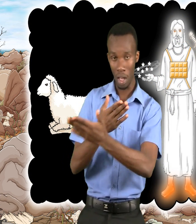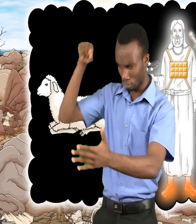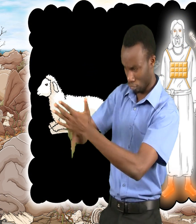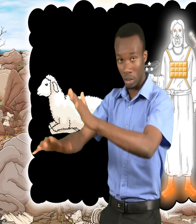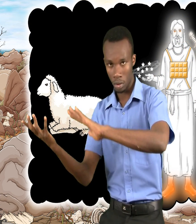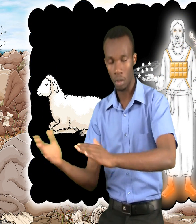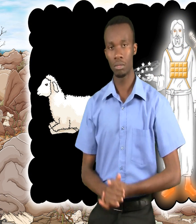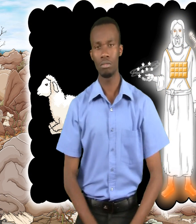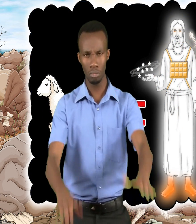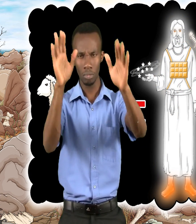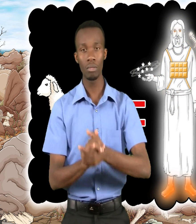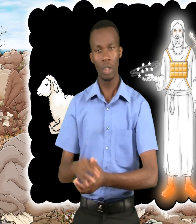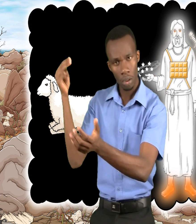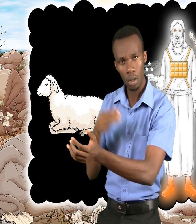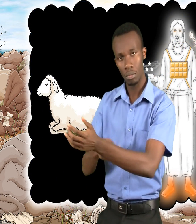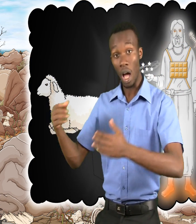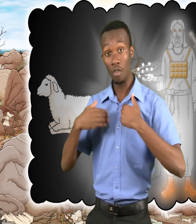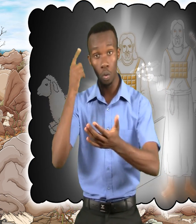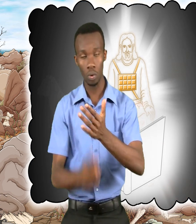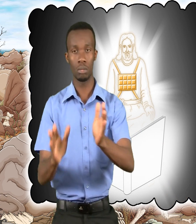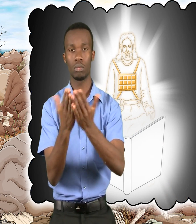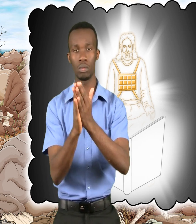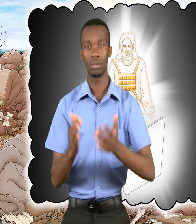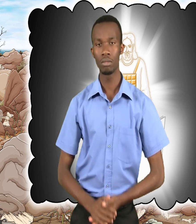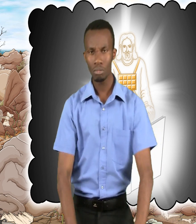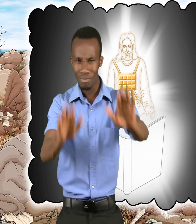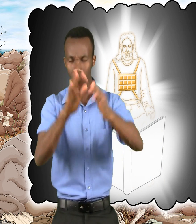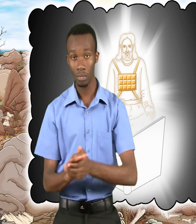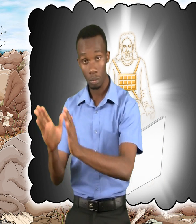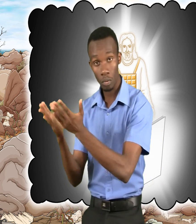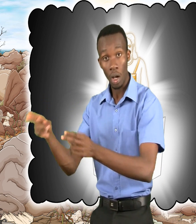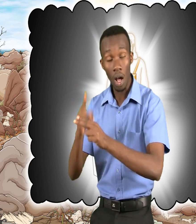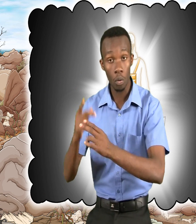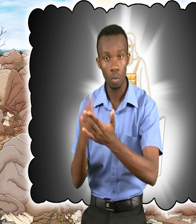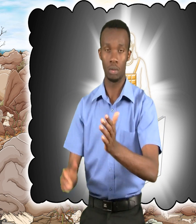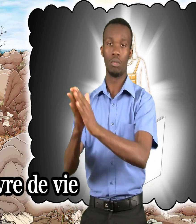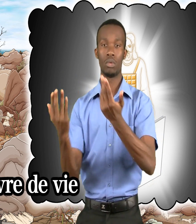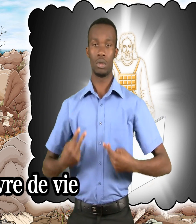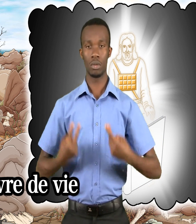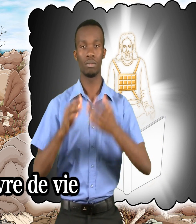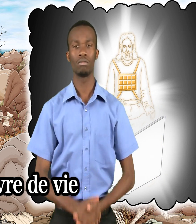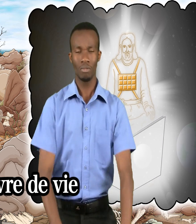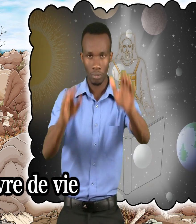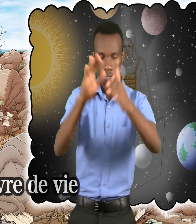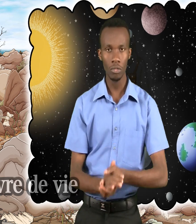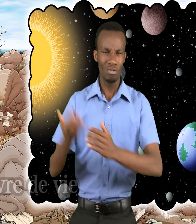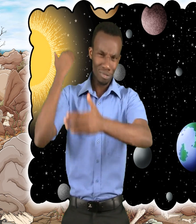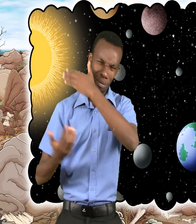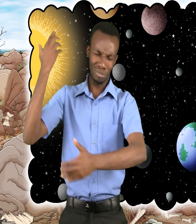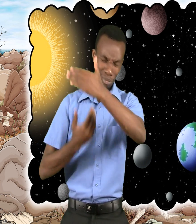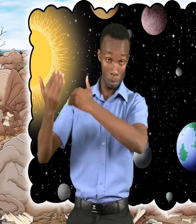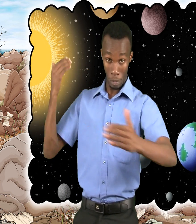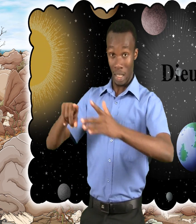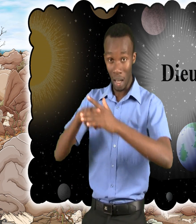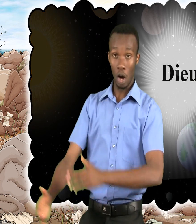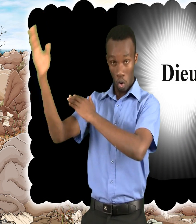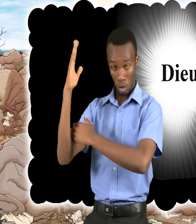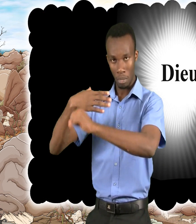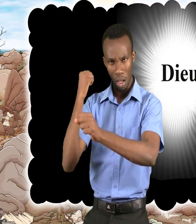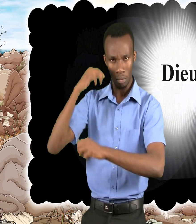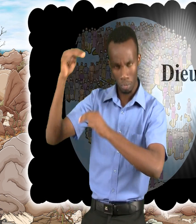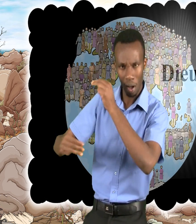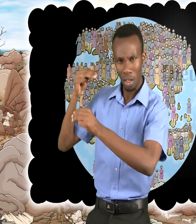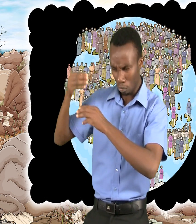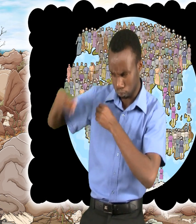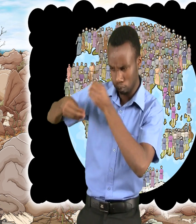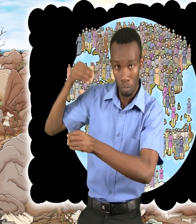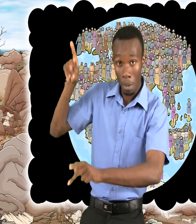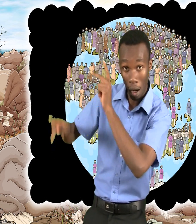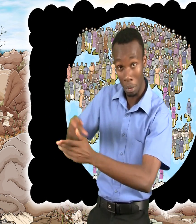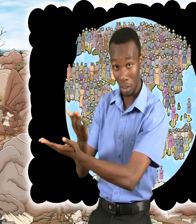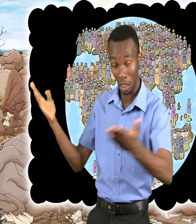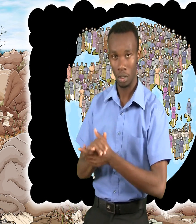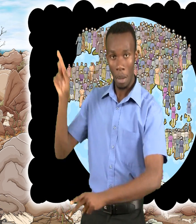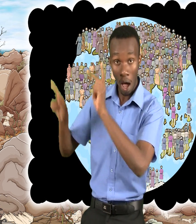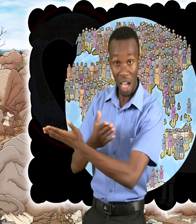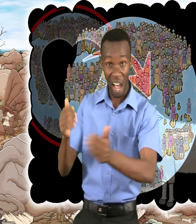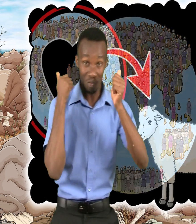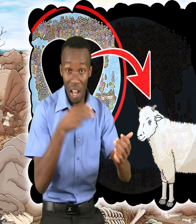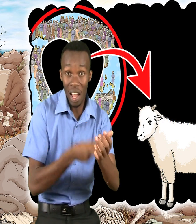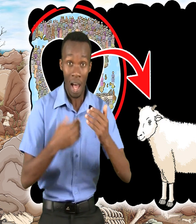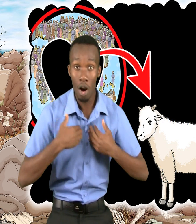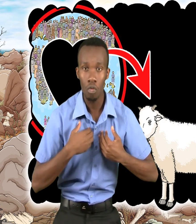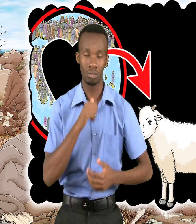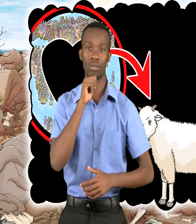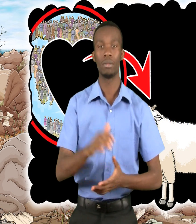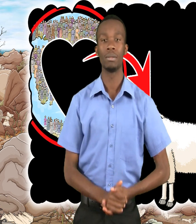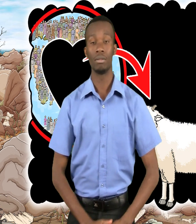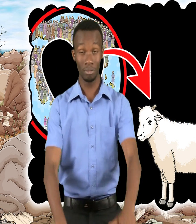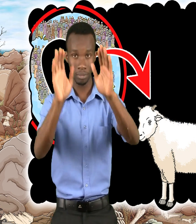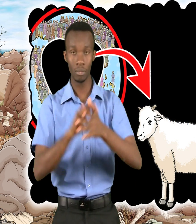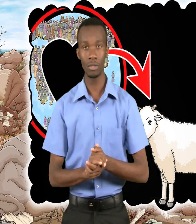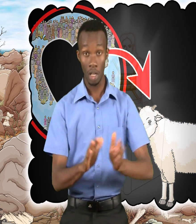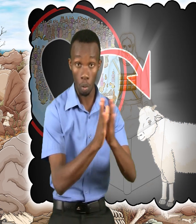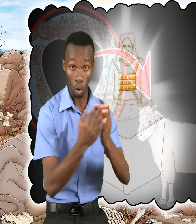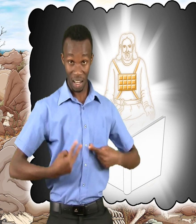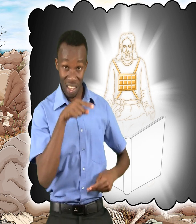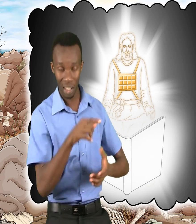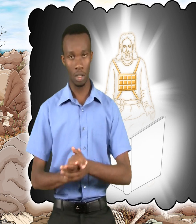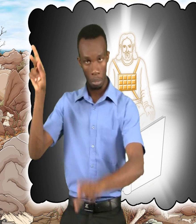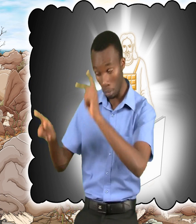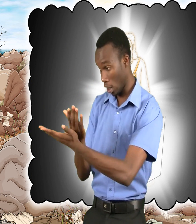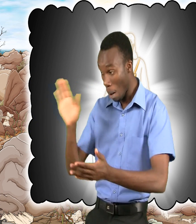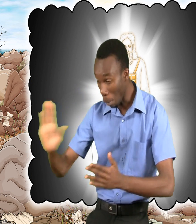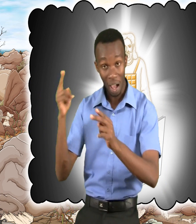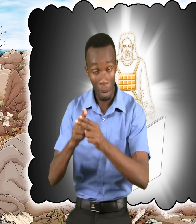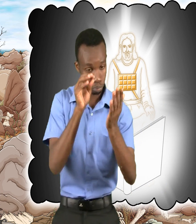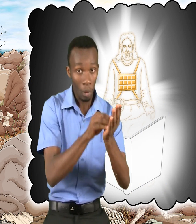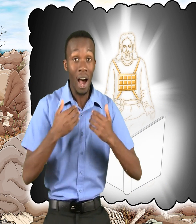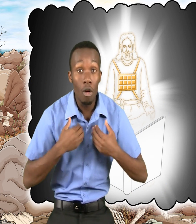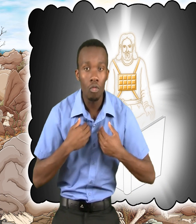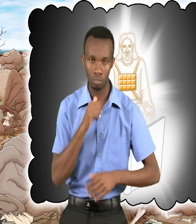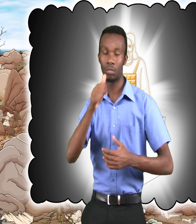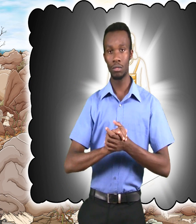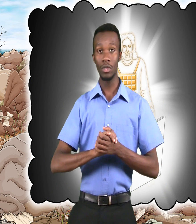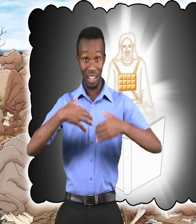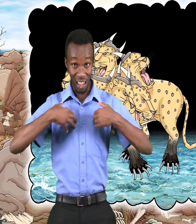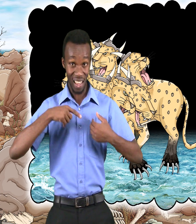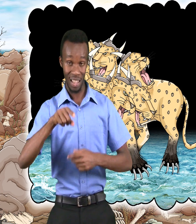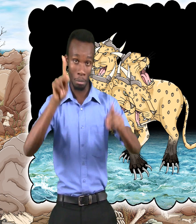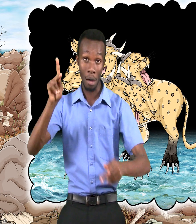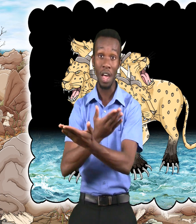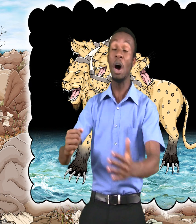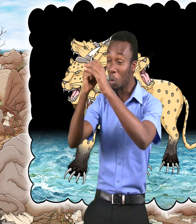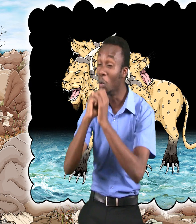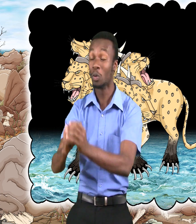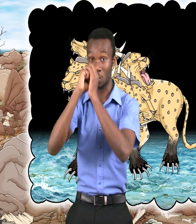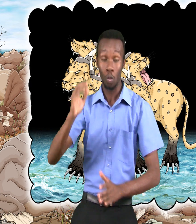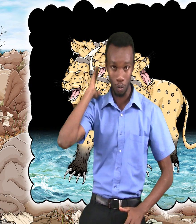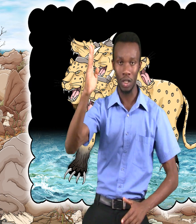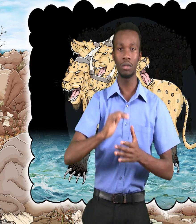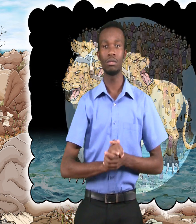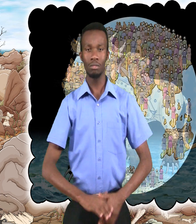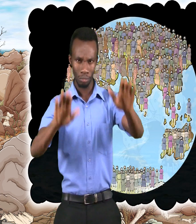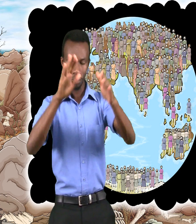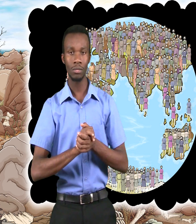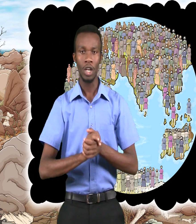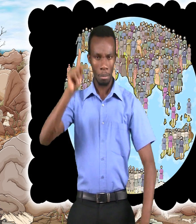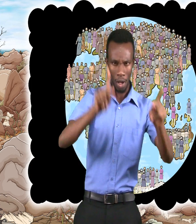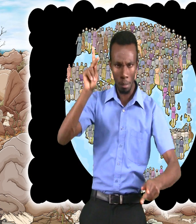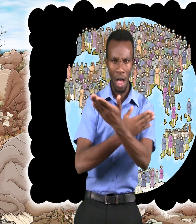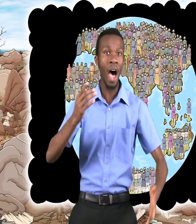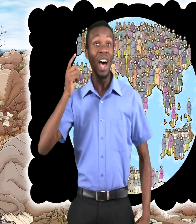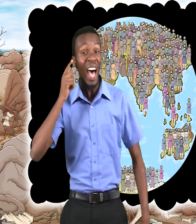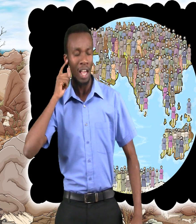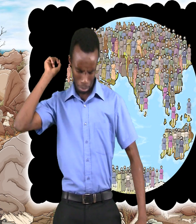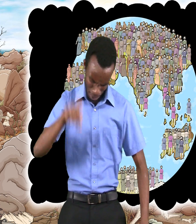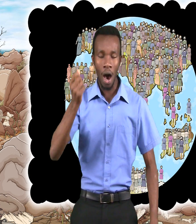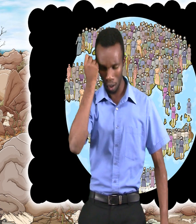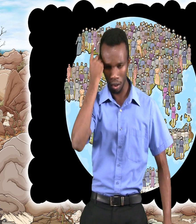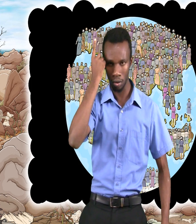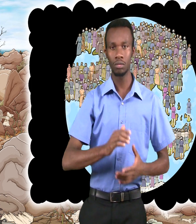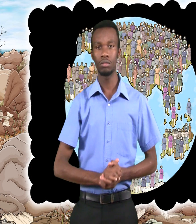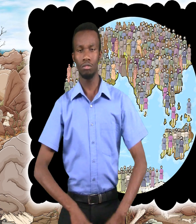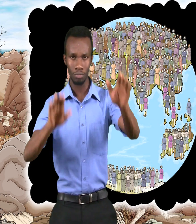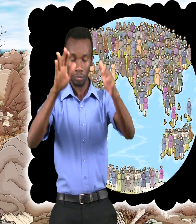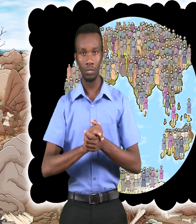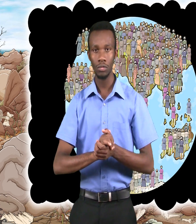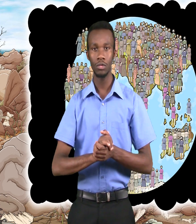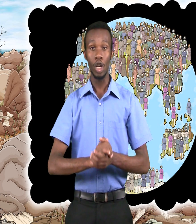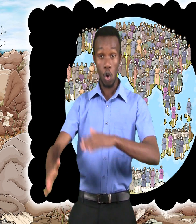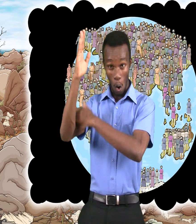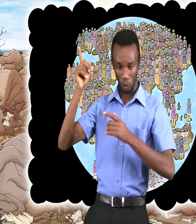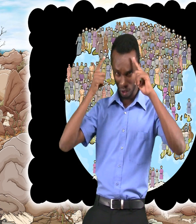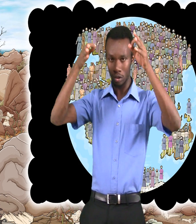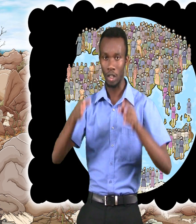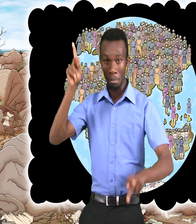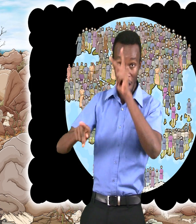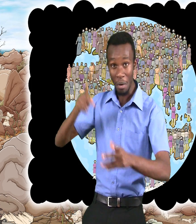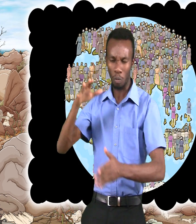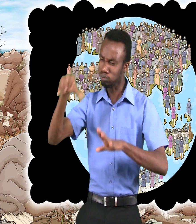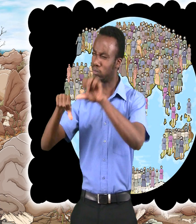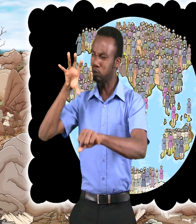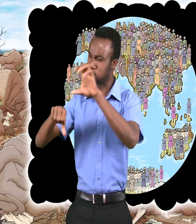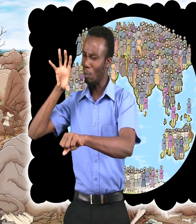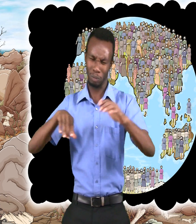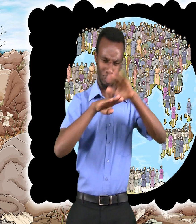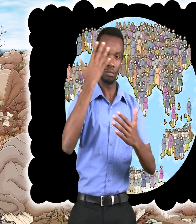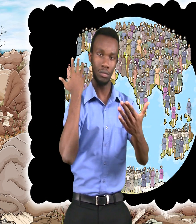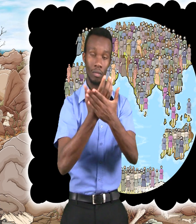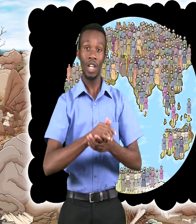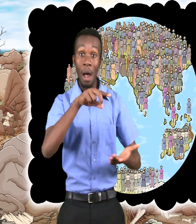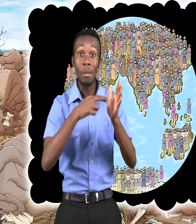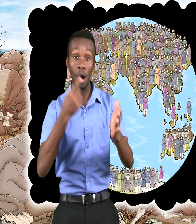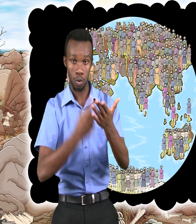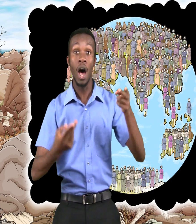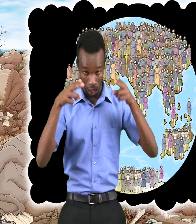And all who dwell on the earth will worship the beast—all whose names have not been written from the foundation of the world in the Book of Life belonging to the Lamb who was slain.